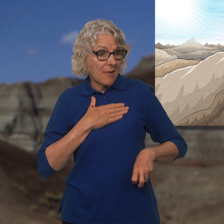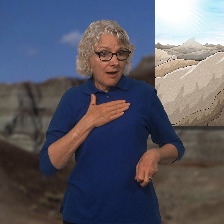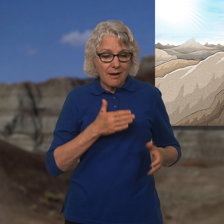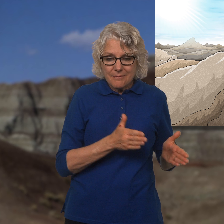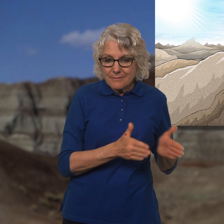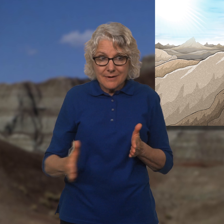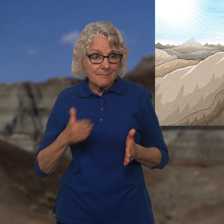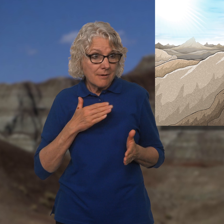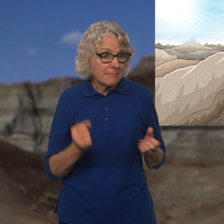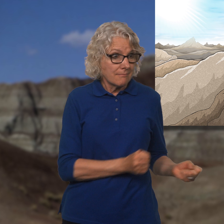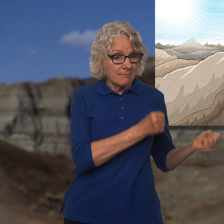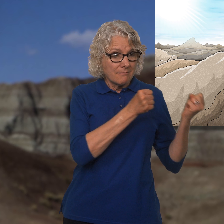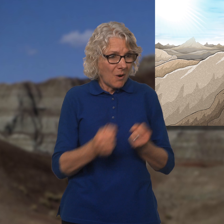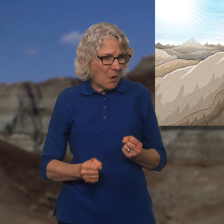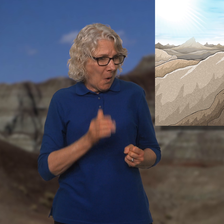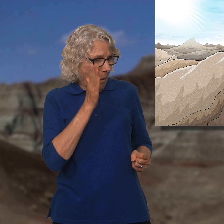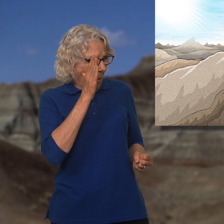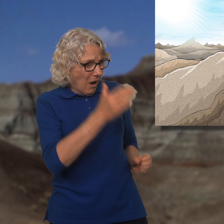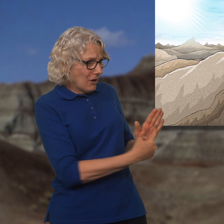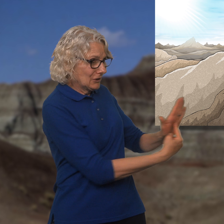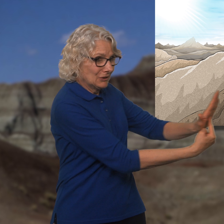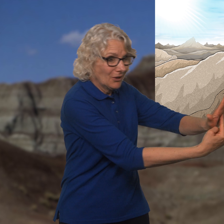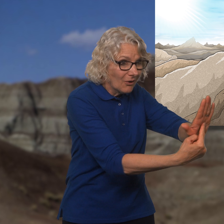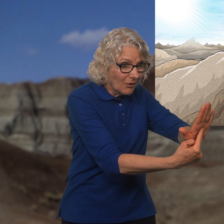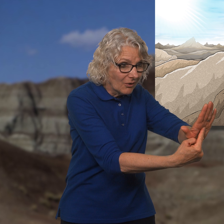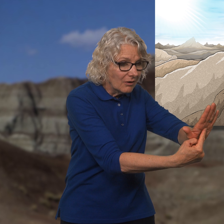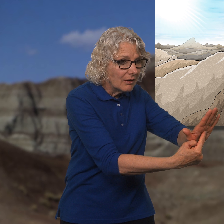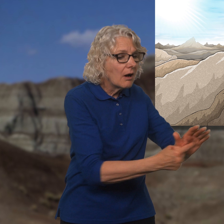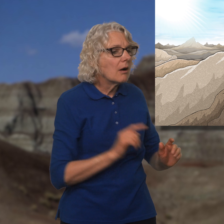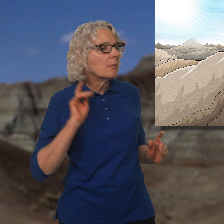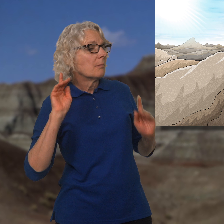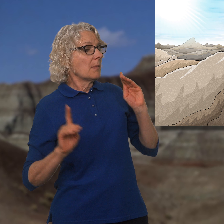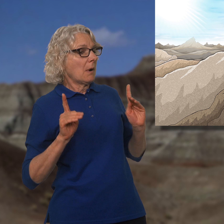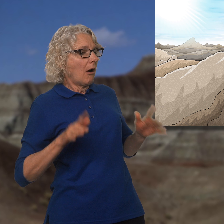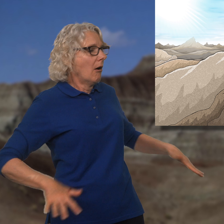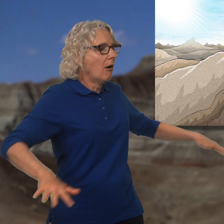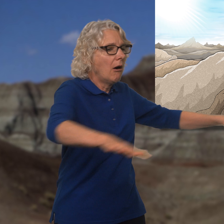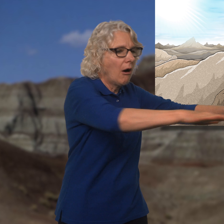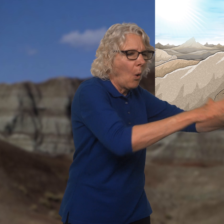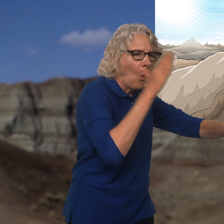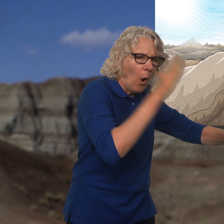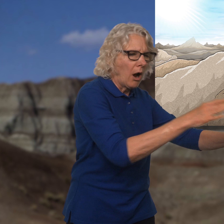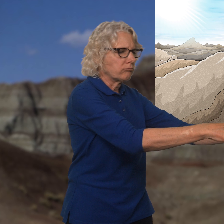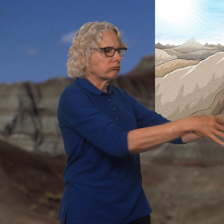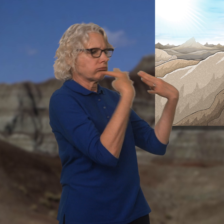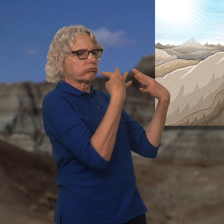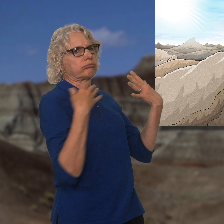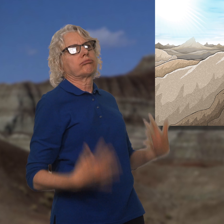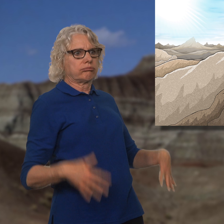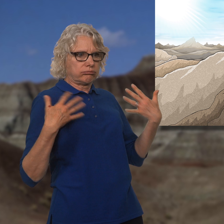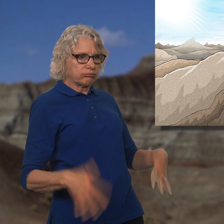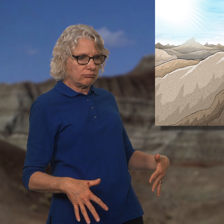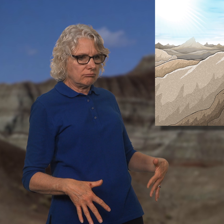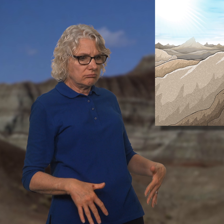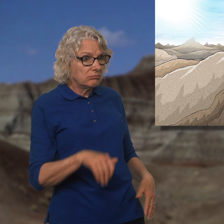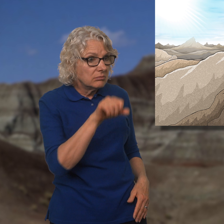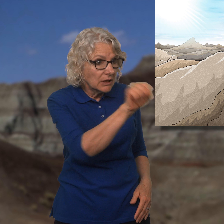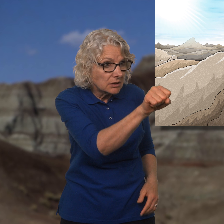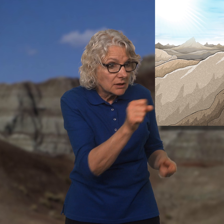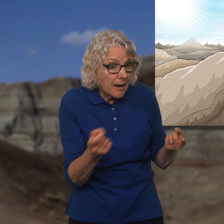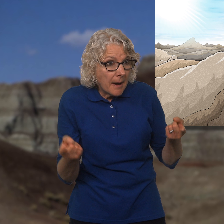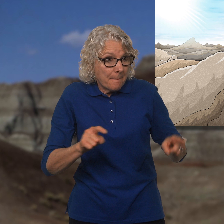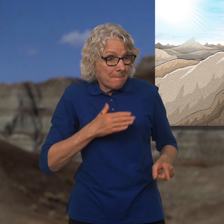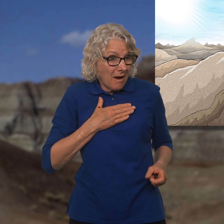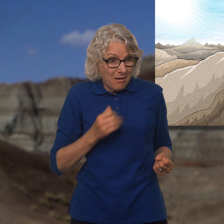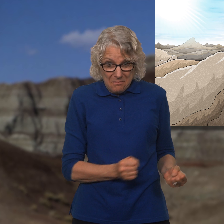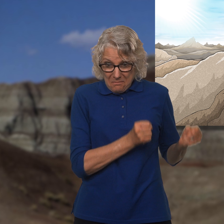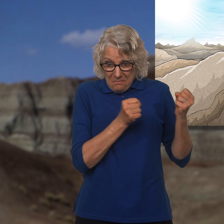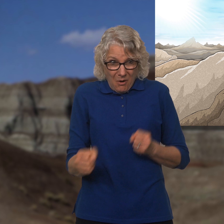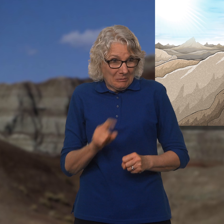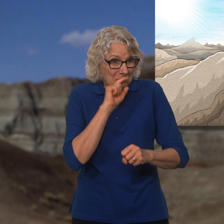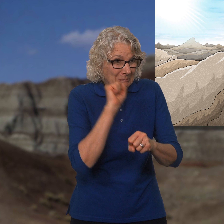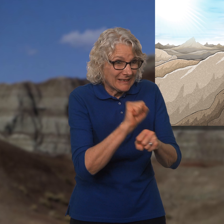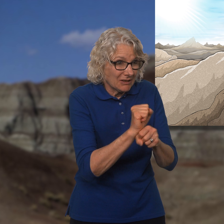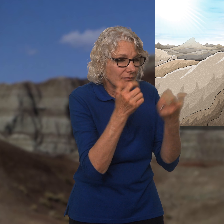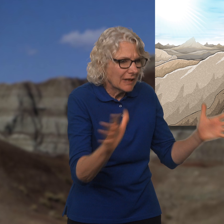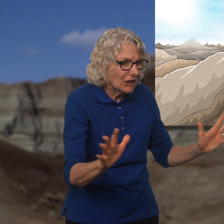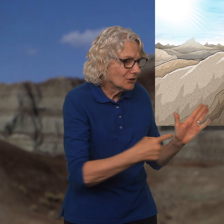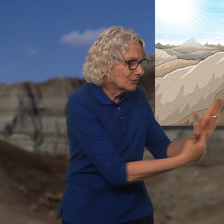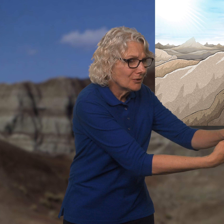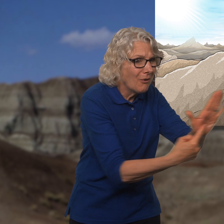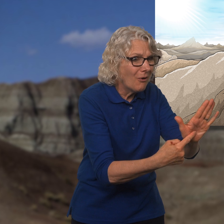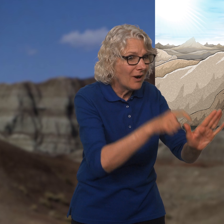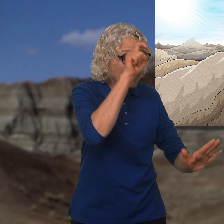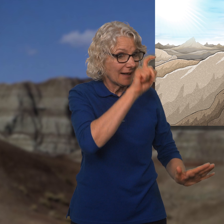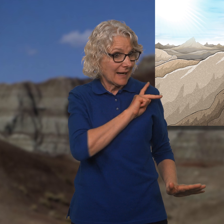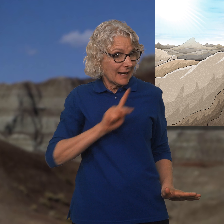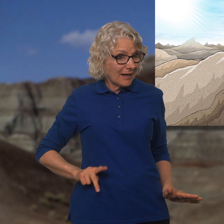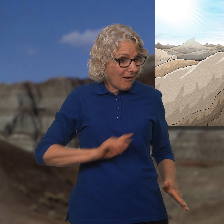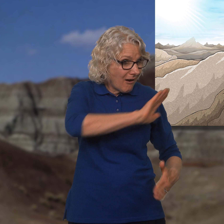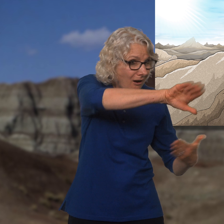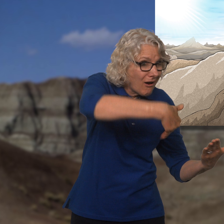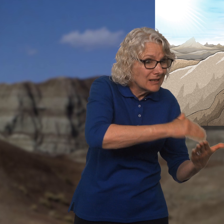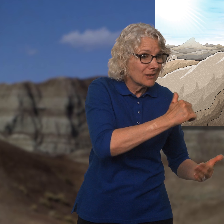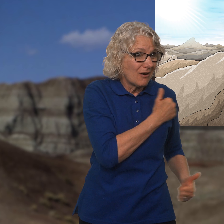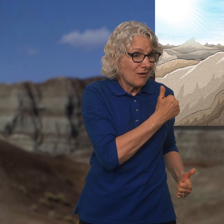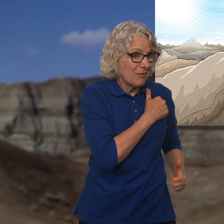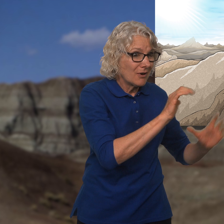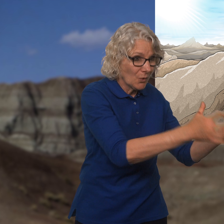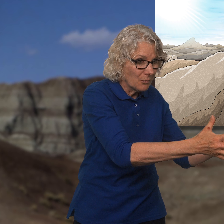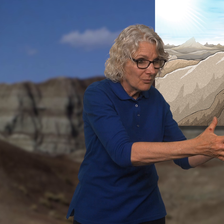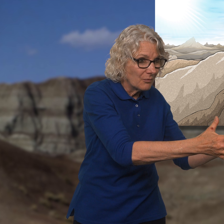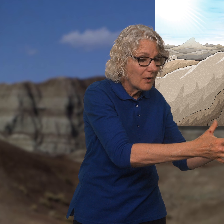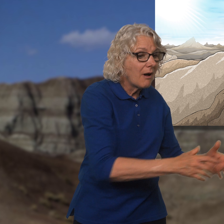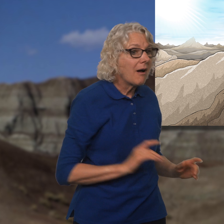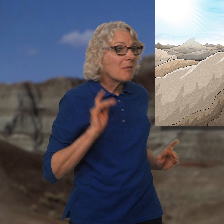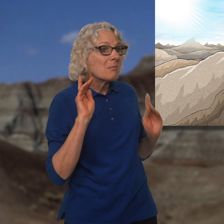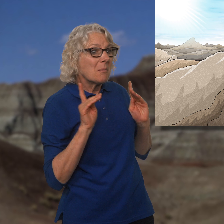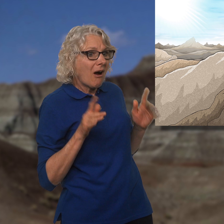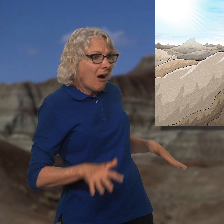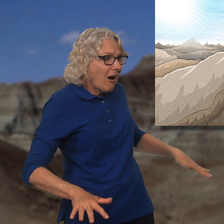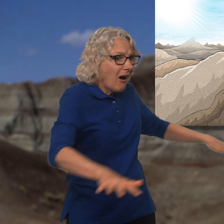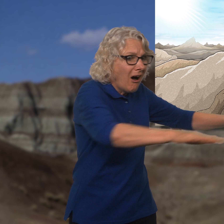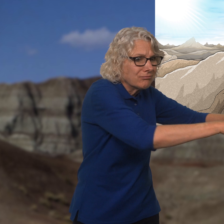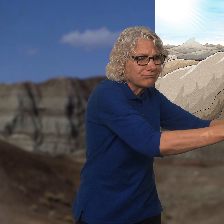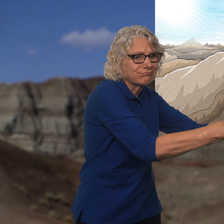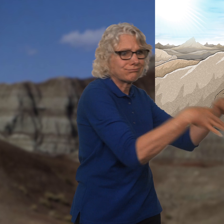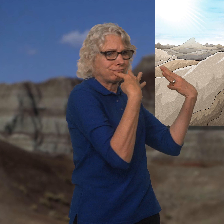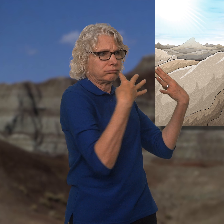Then I will gain honor by means of Pharaoh and all his army and chariots and horsemen.